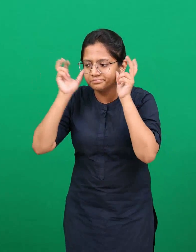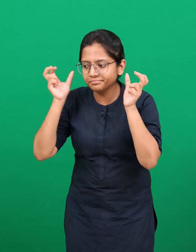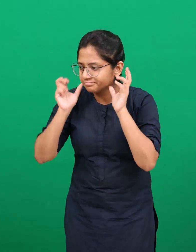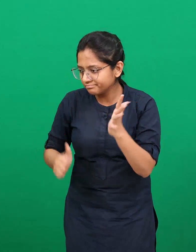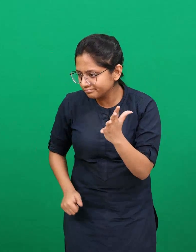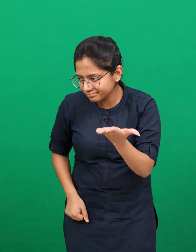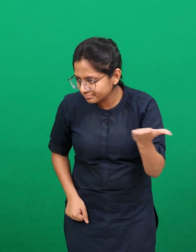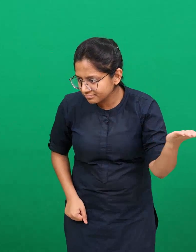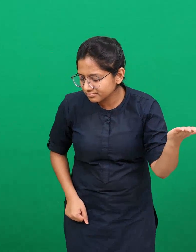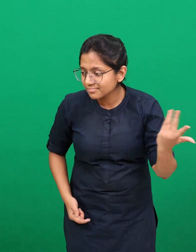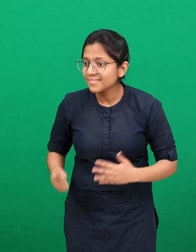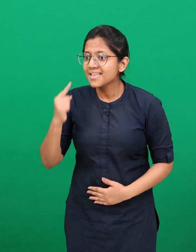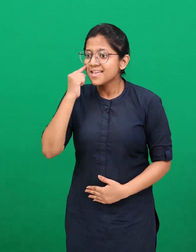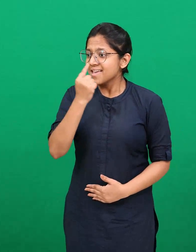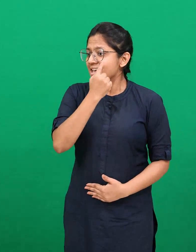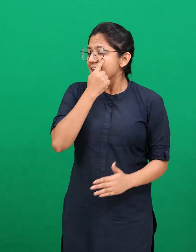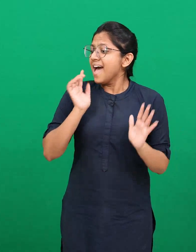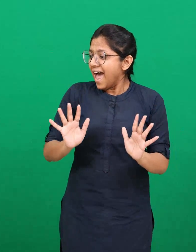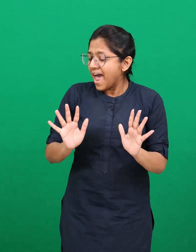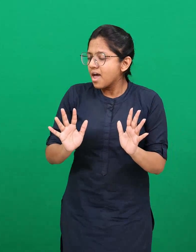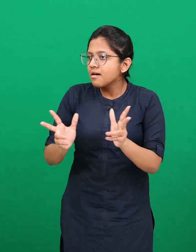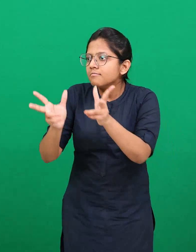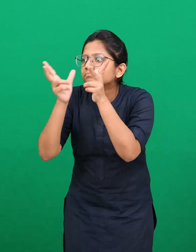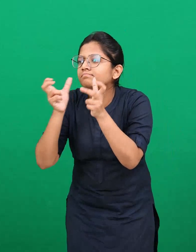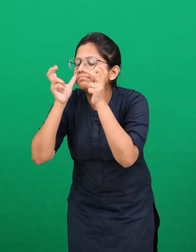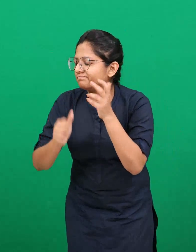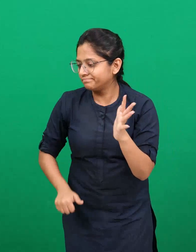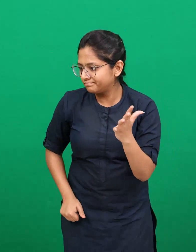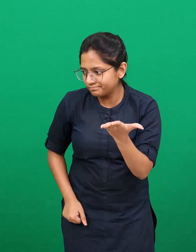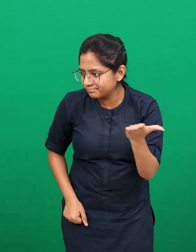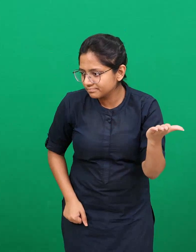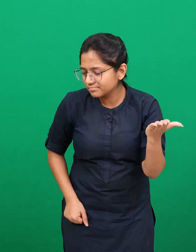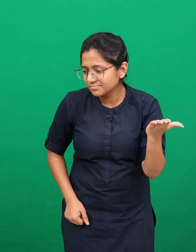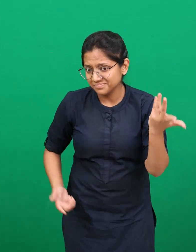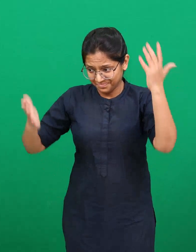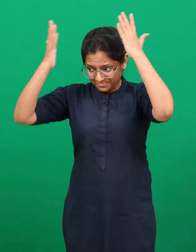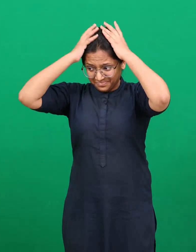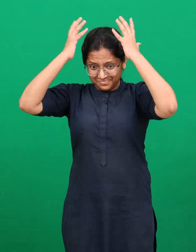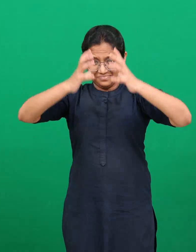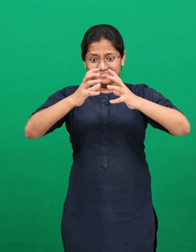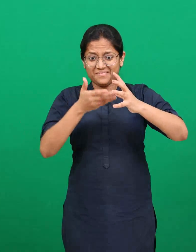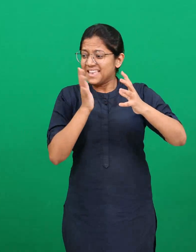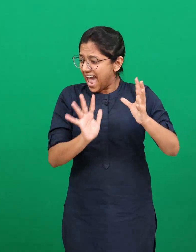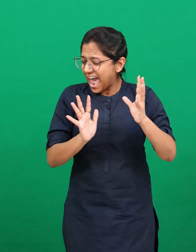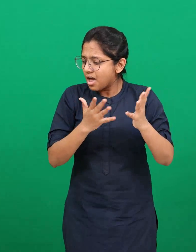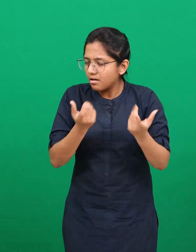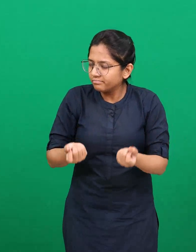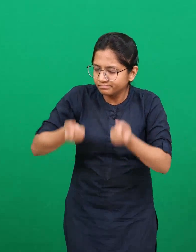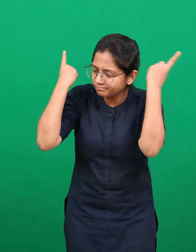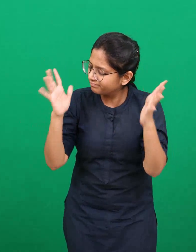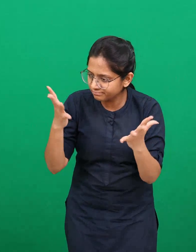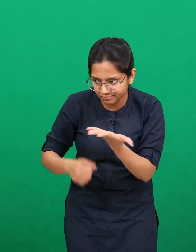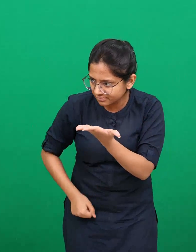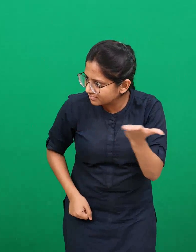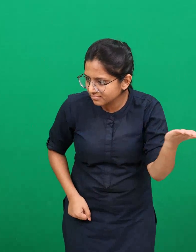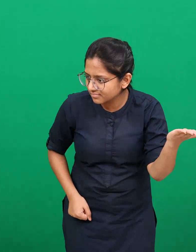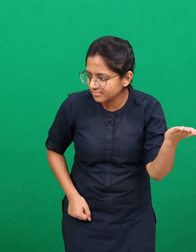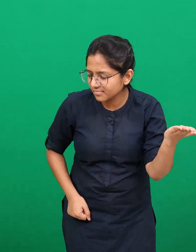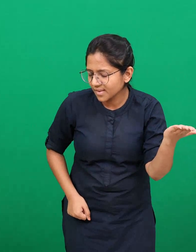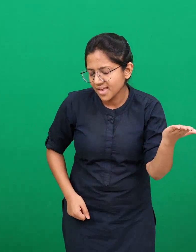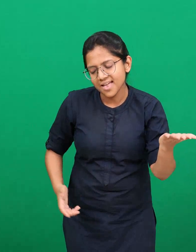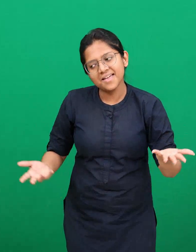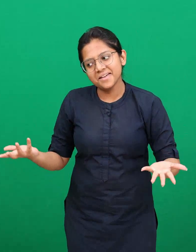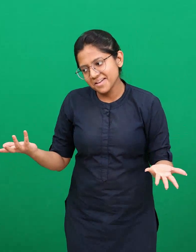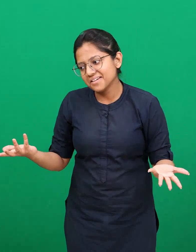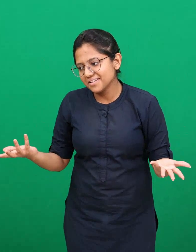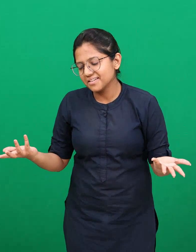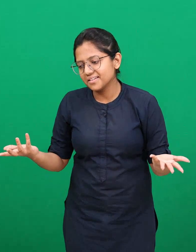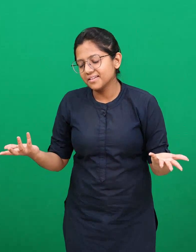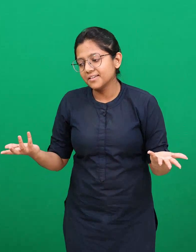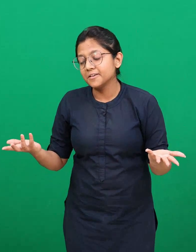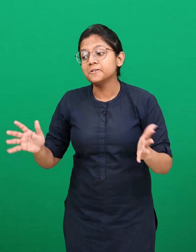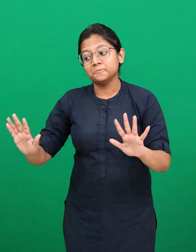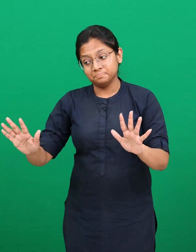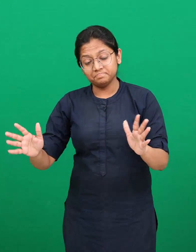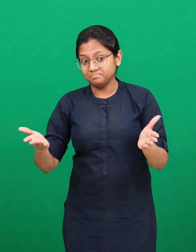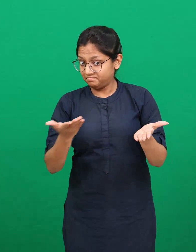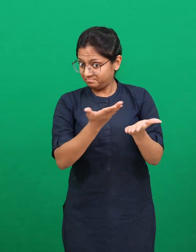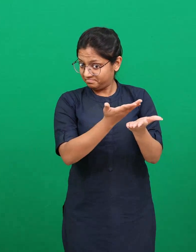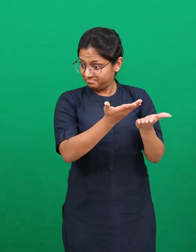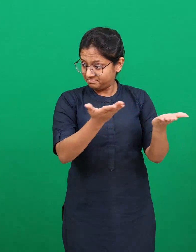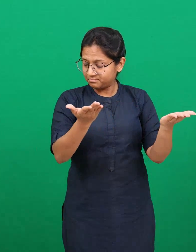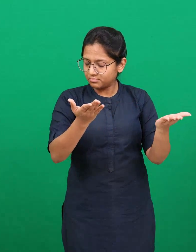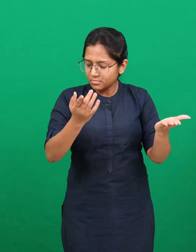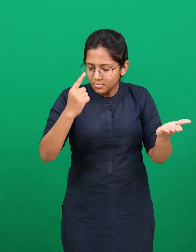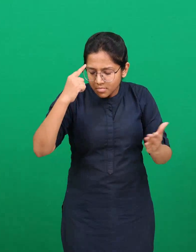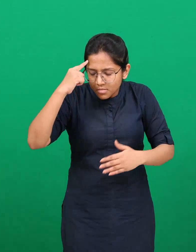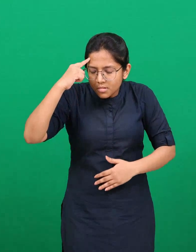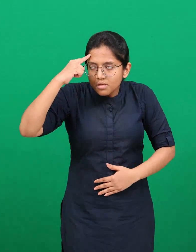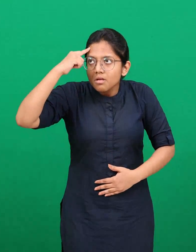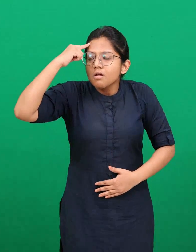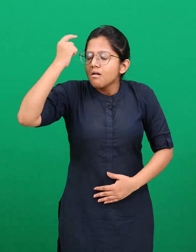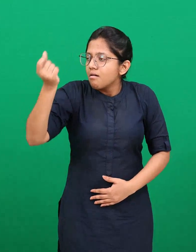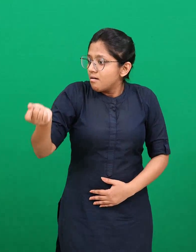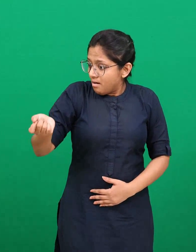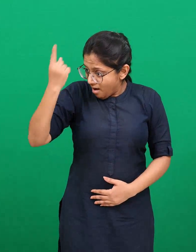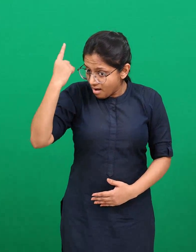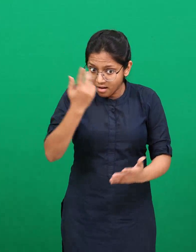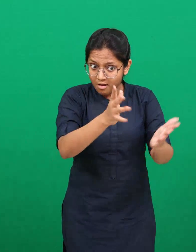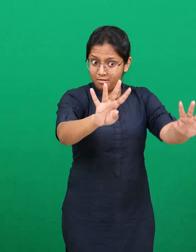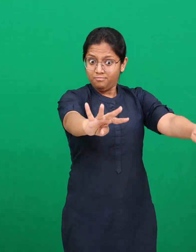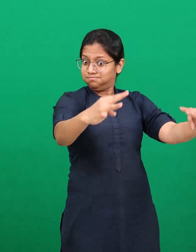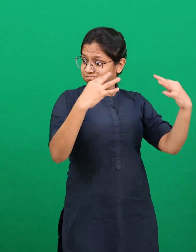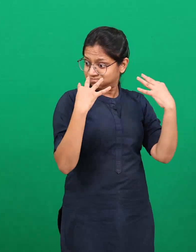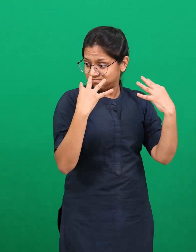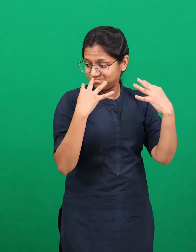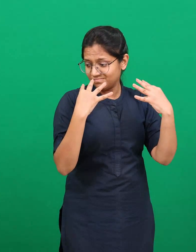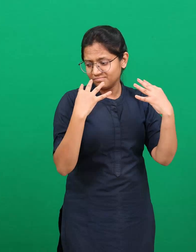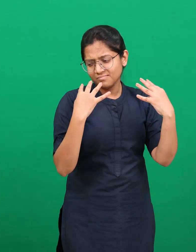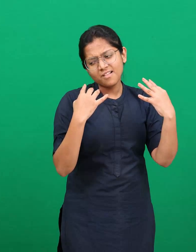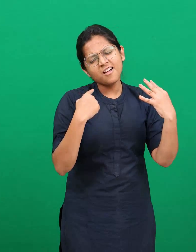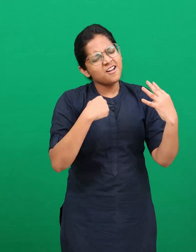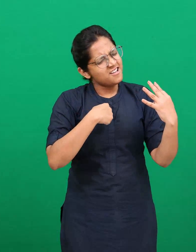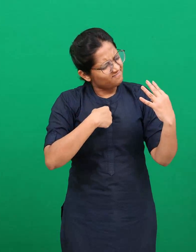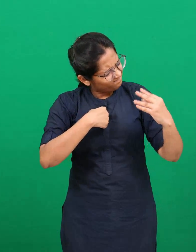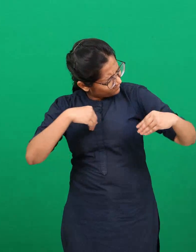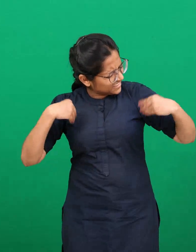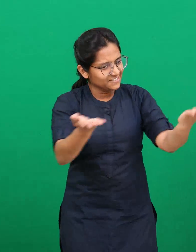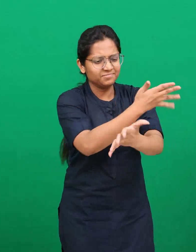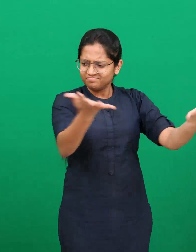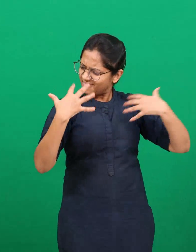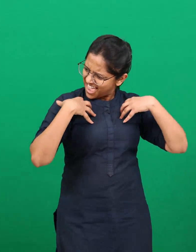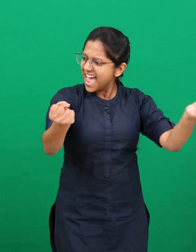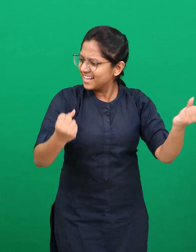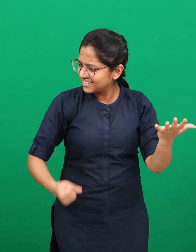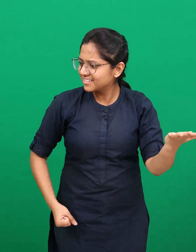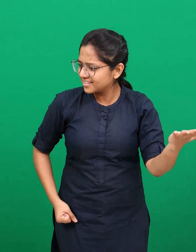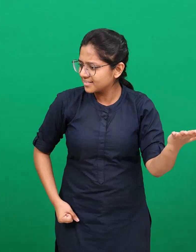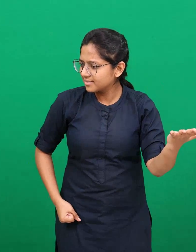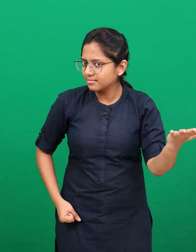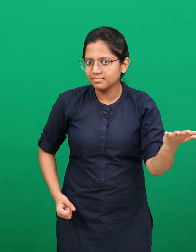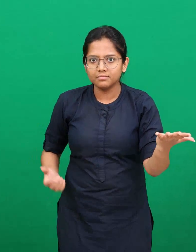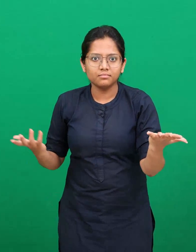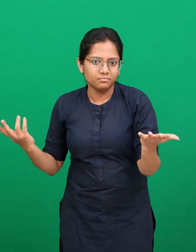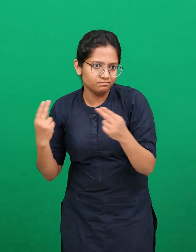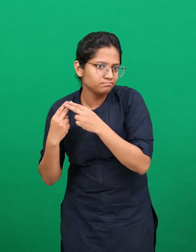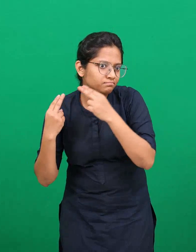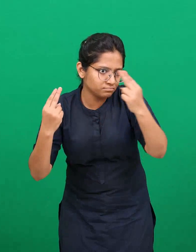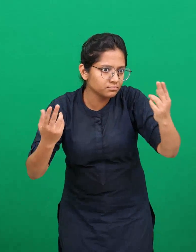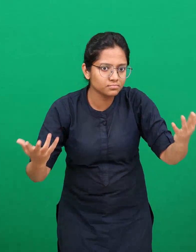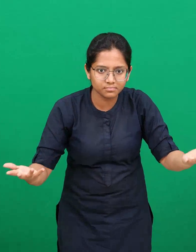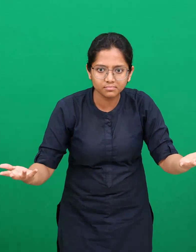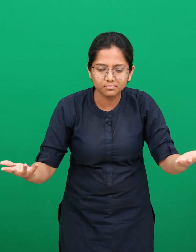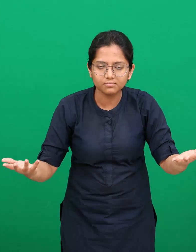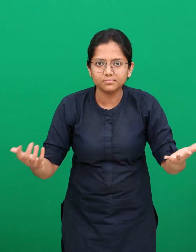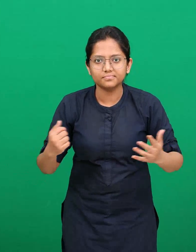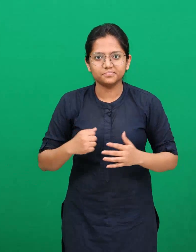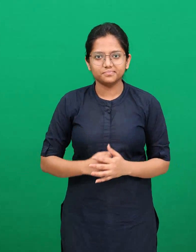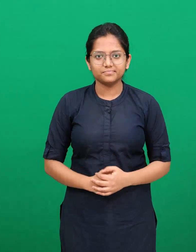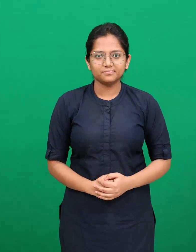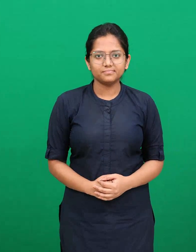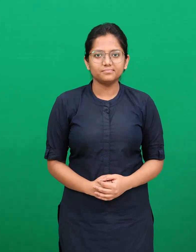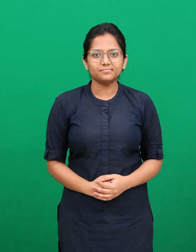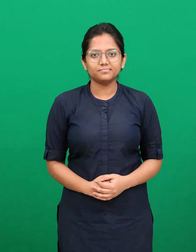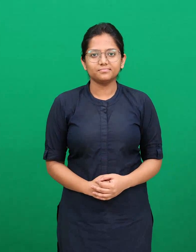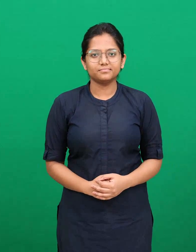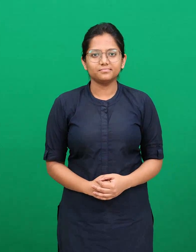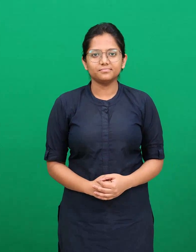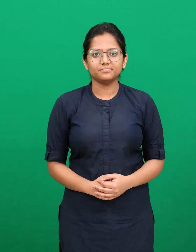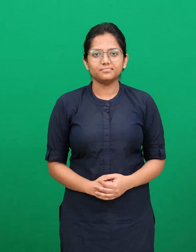Otherwise they might see with their eyes, hear with their ears, understand with their hearts, and turn, and I would heal them.'